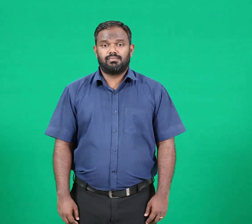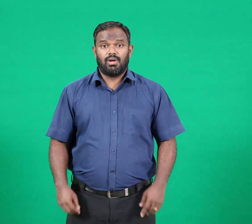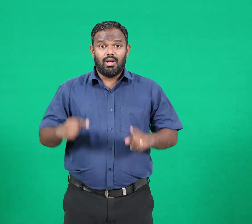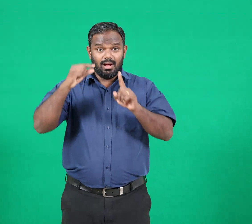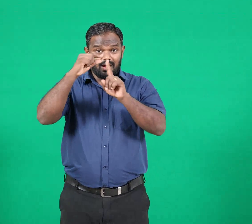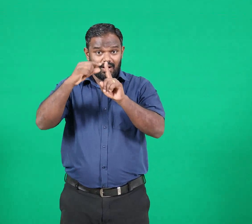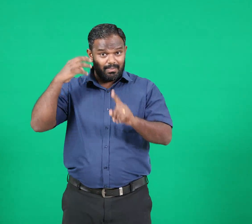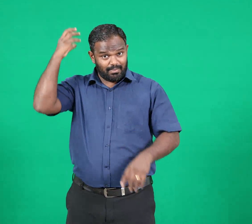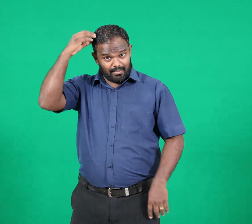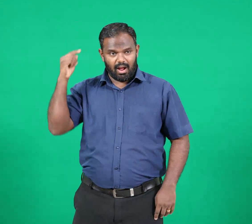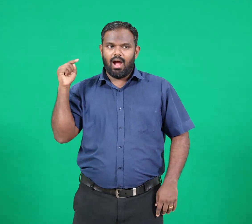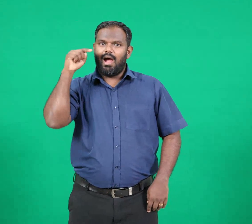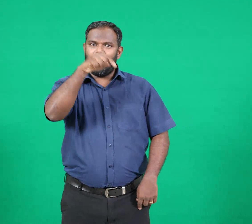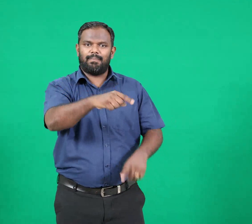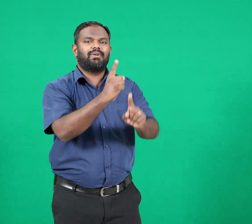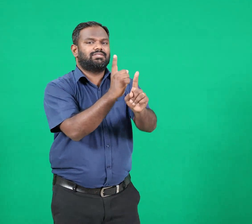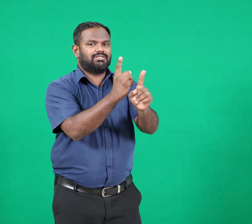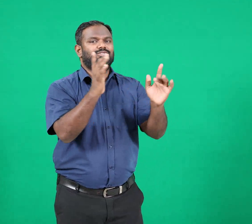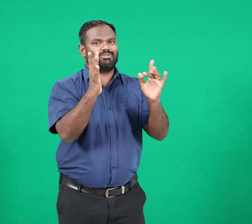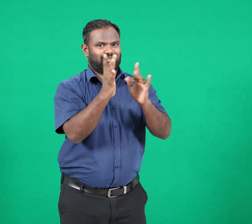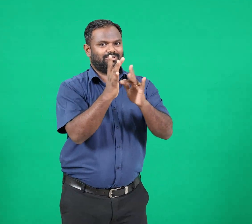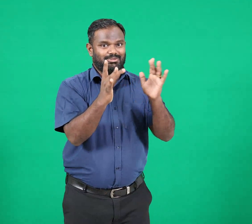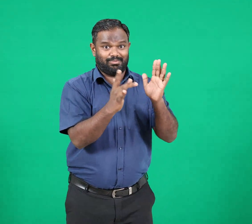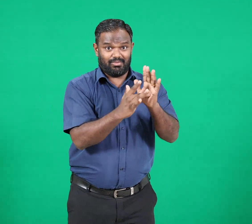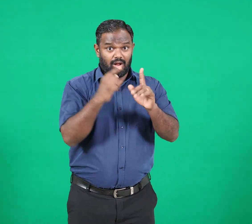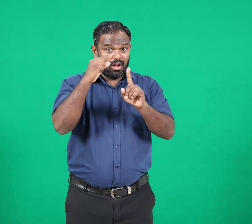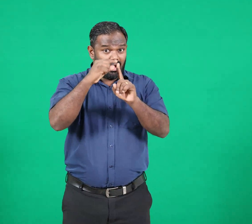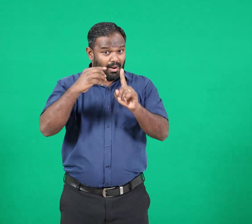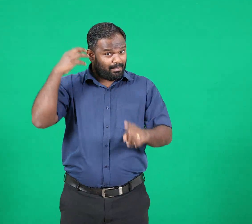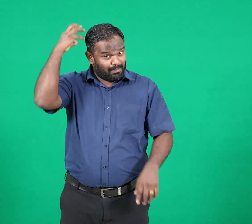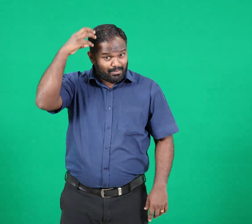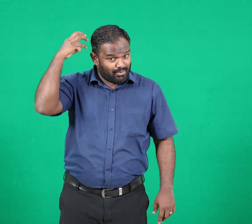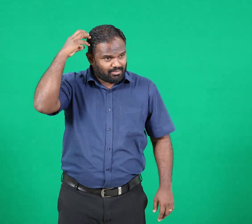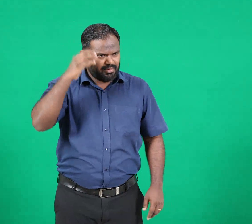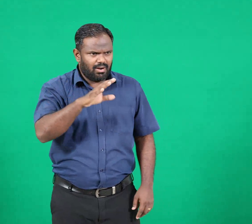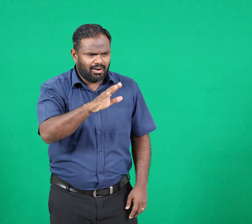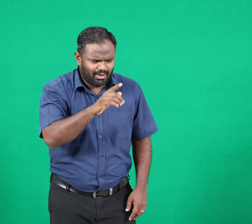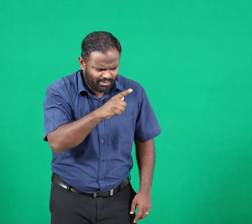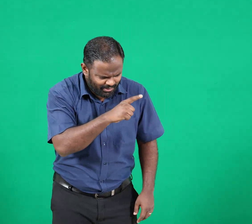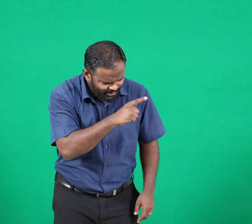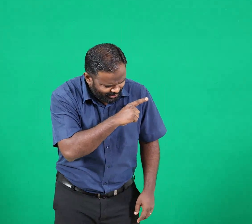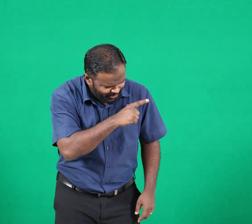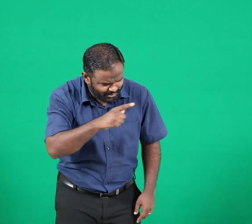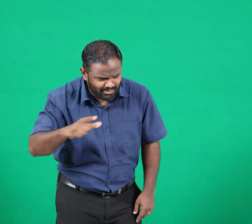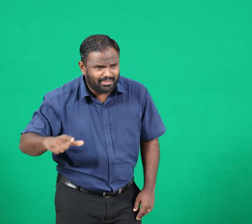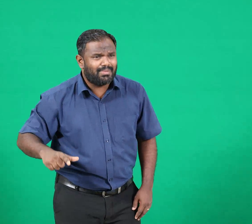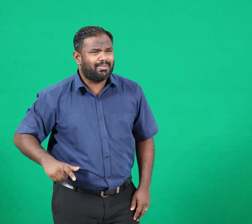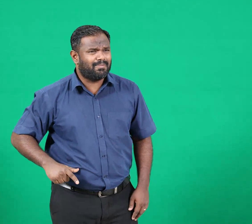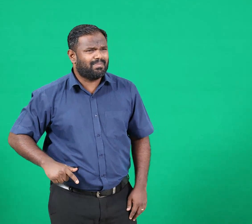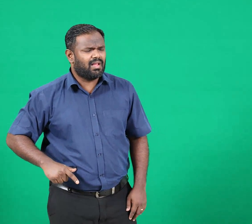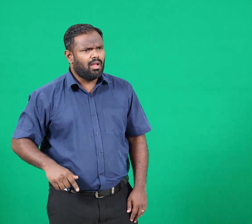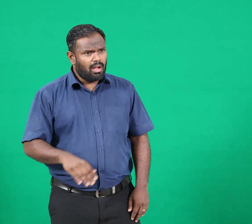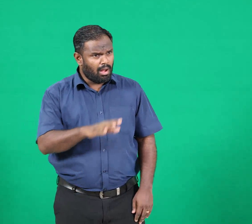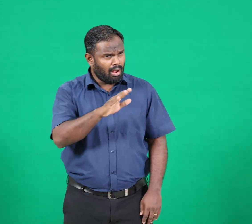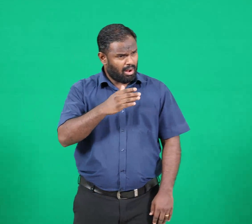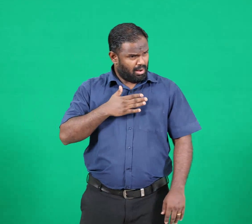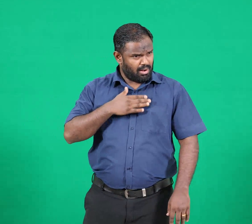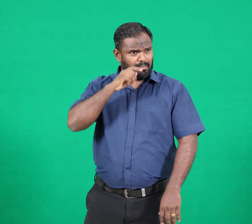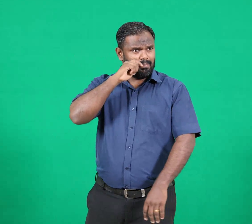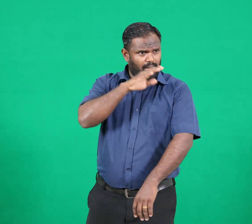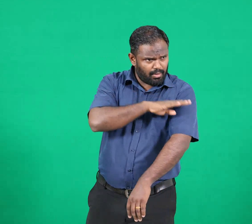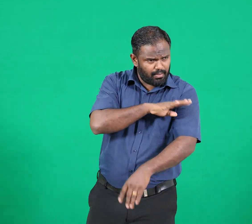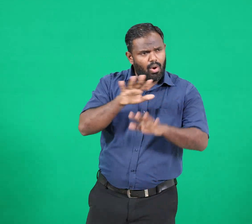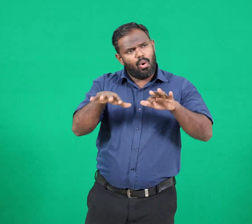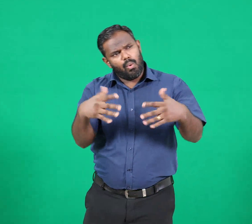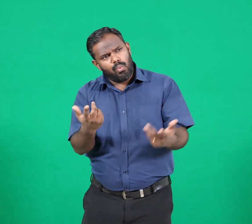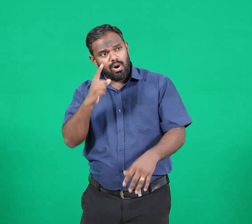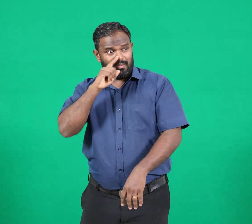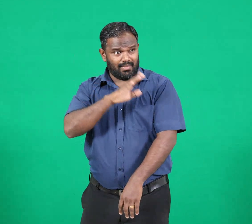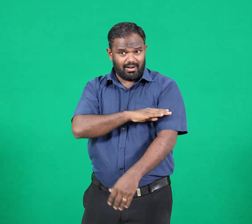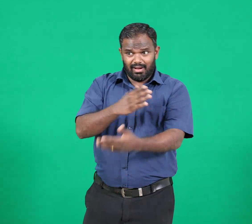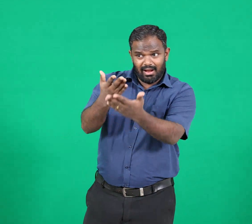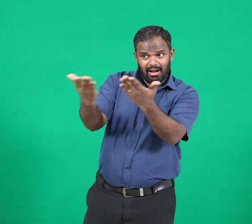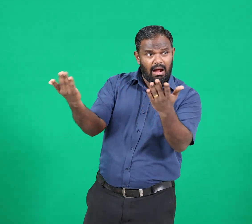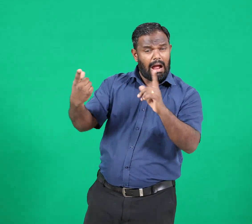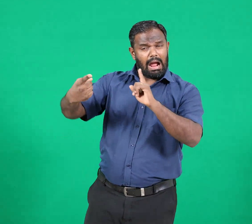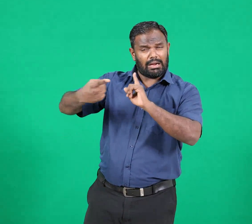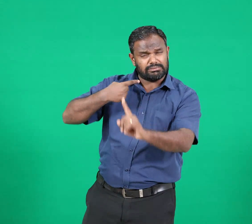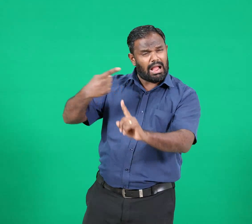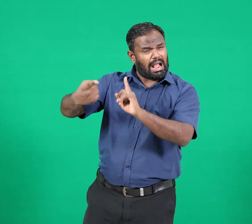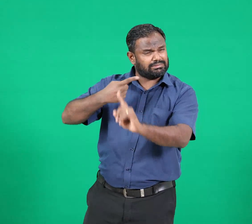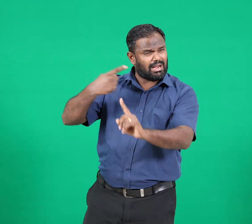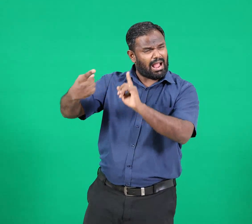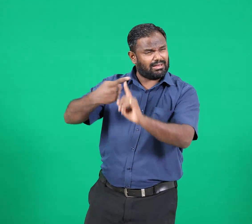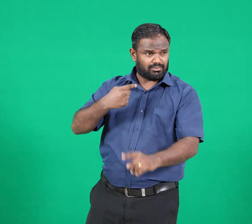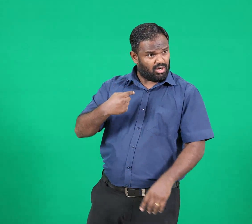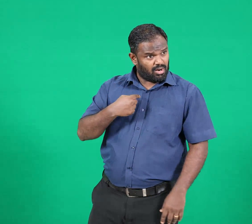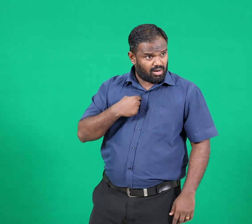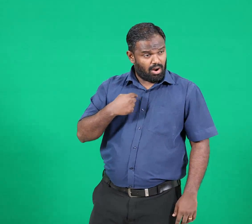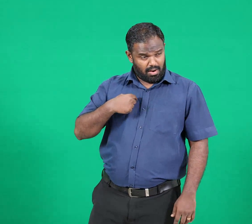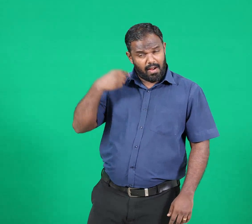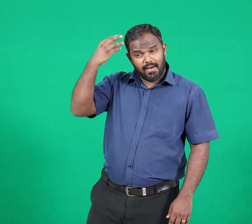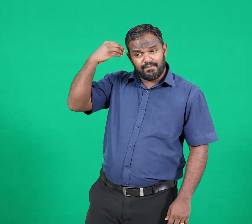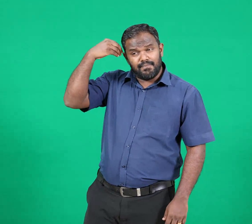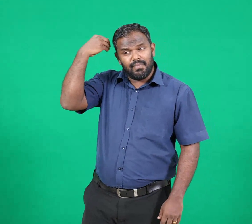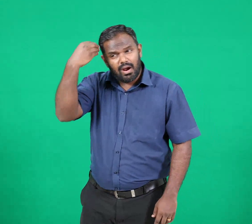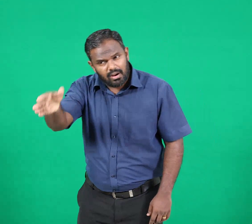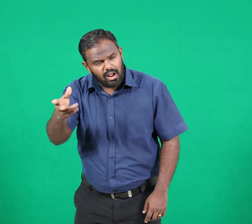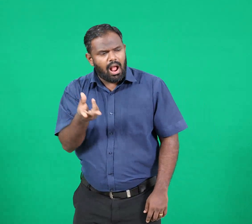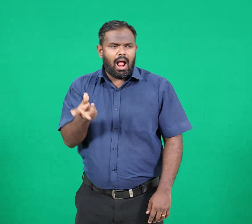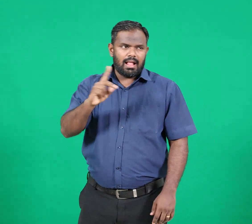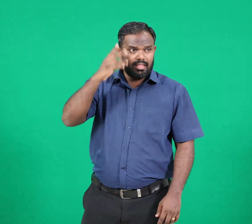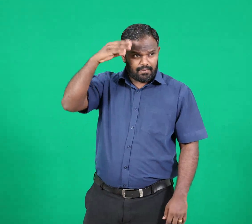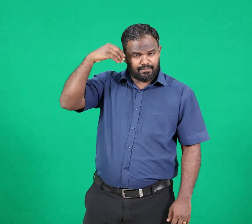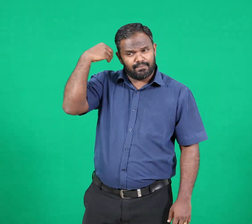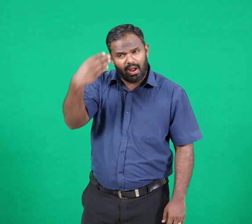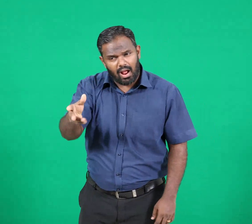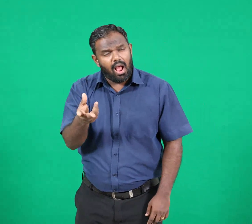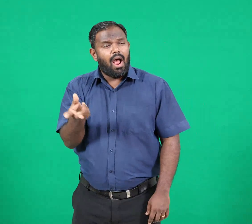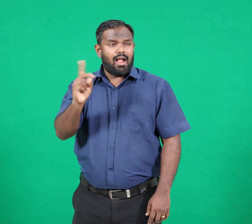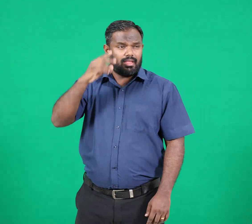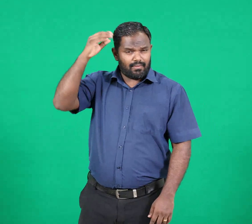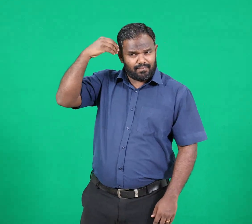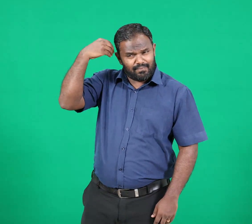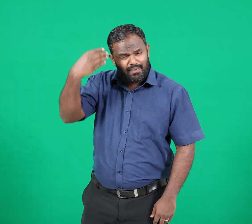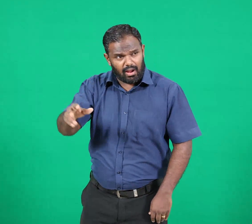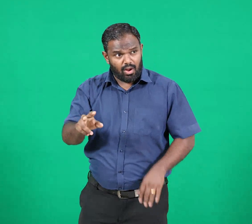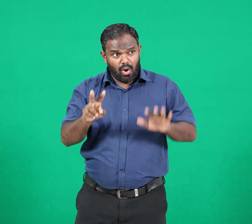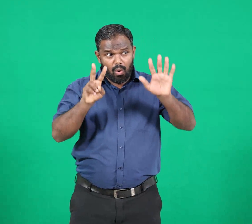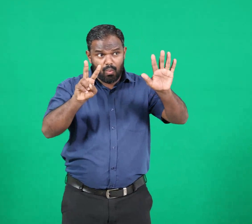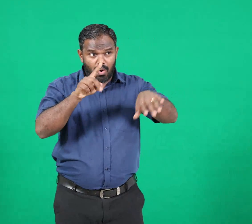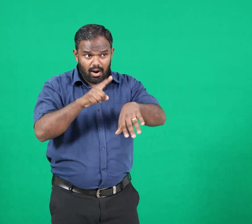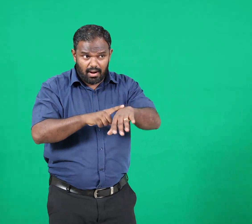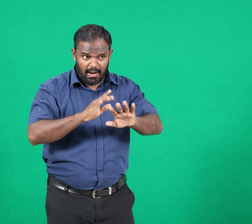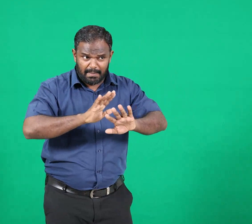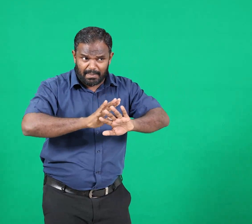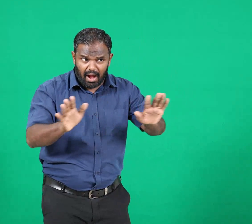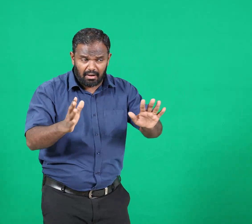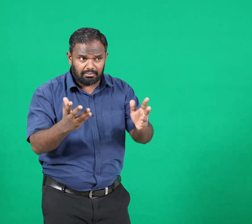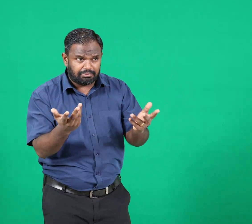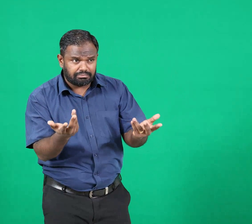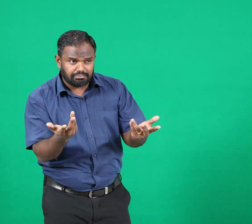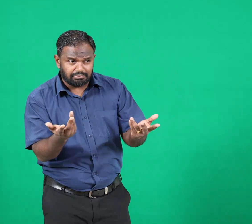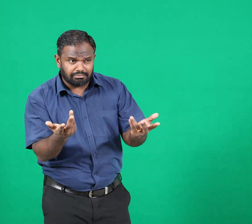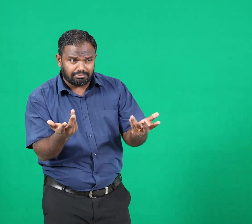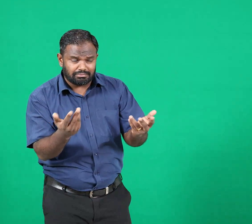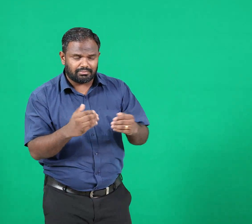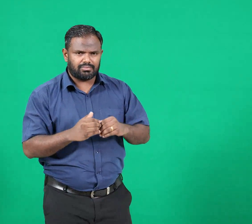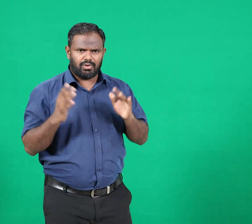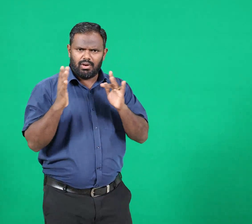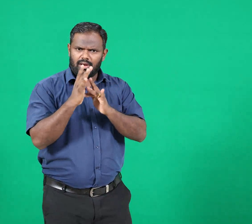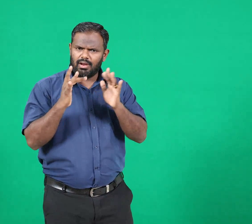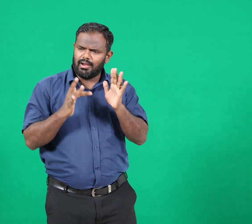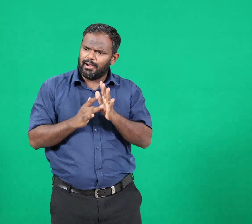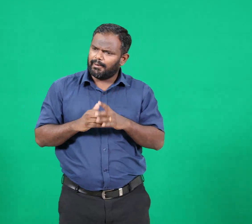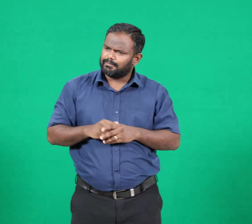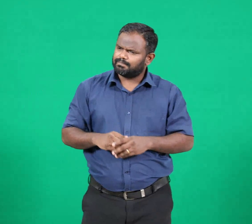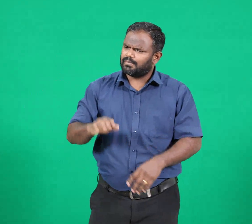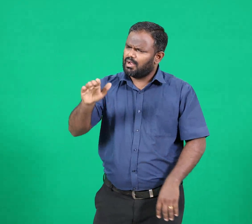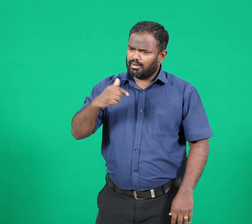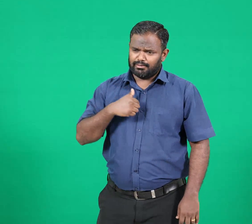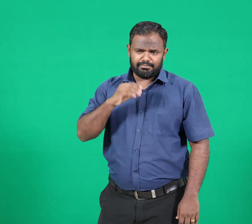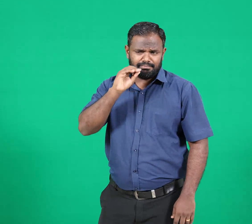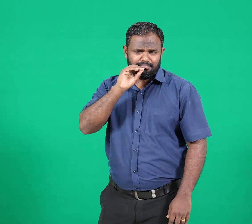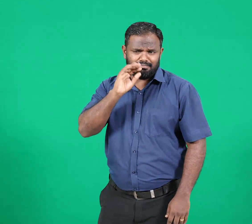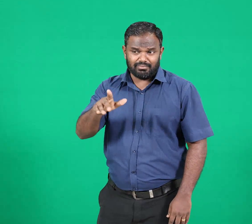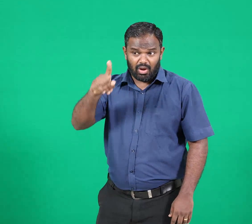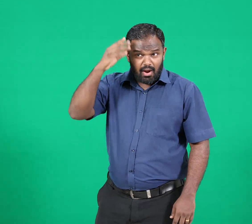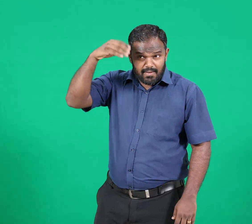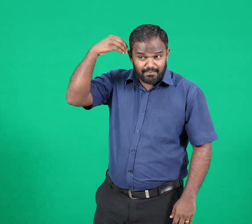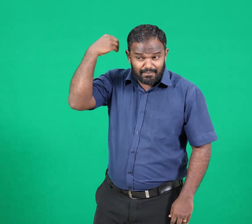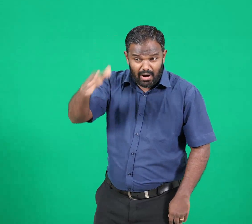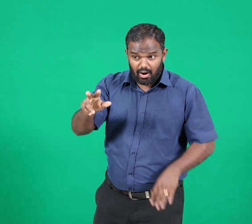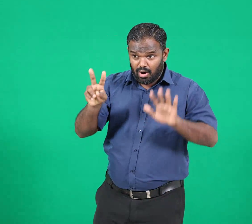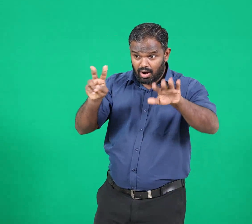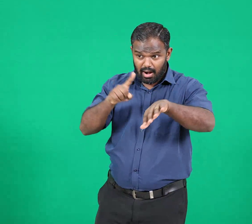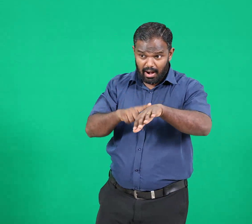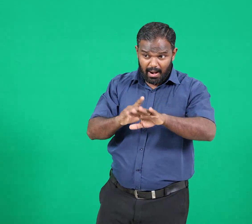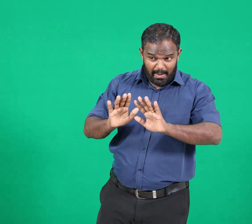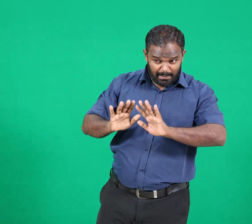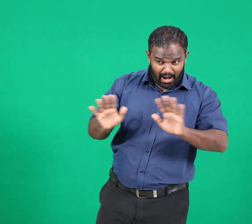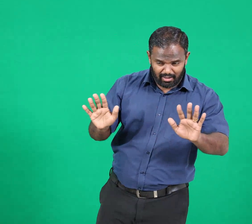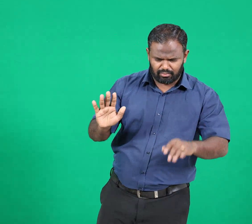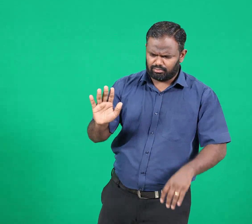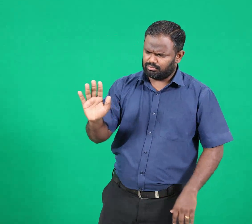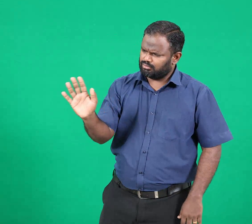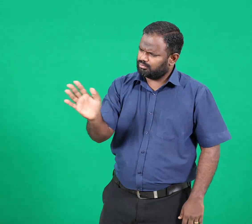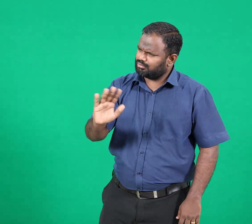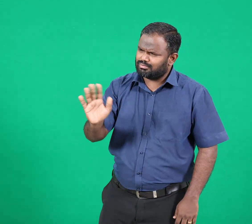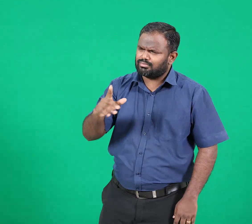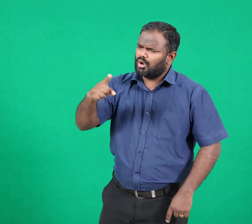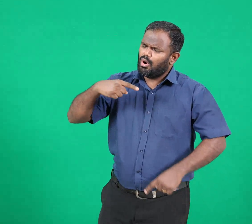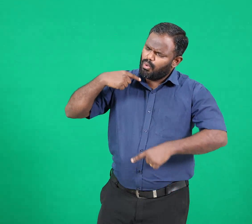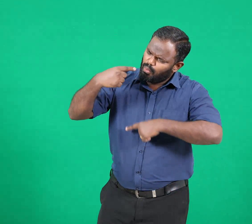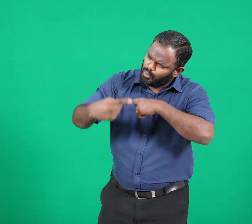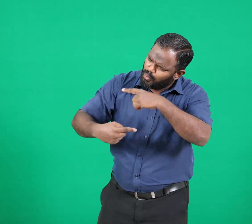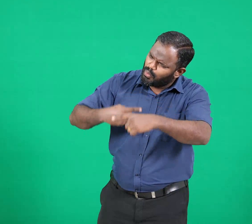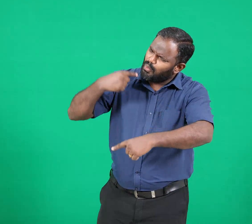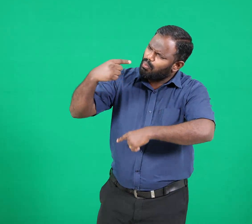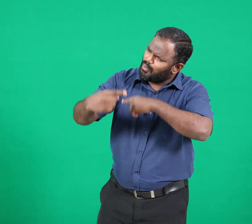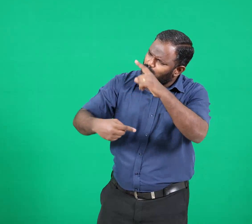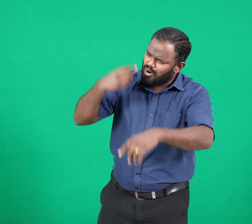Then Peter came to Jesus and asked, "Lord, how many times shall I forgive my brother who sins against me?